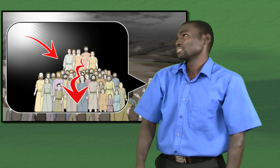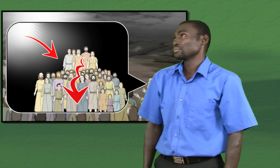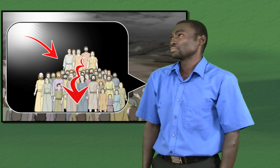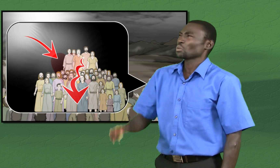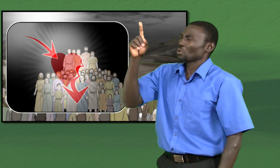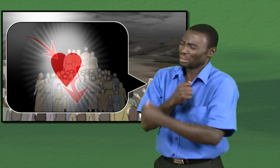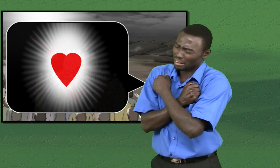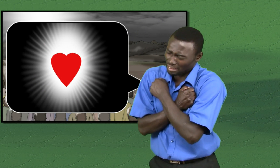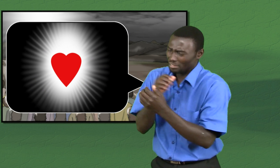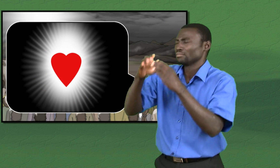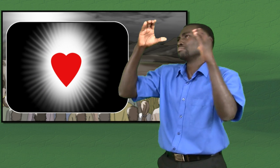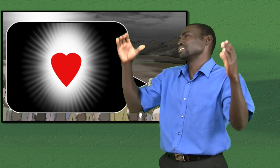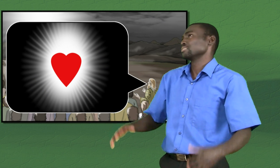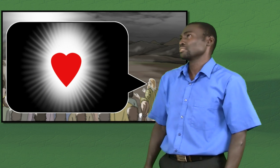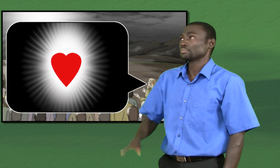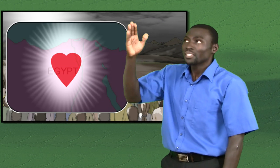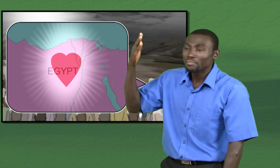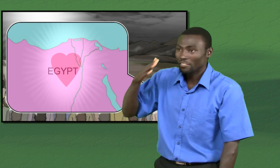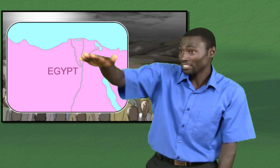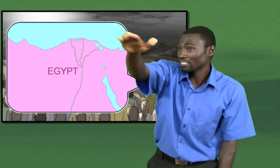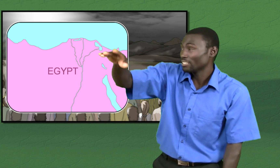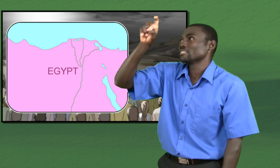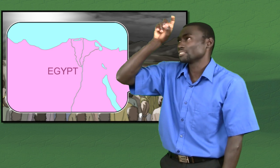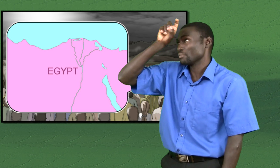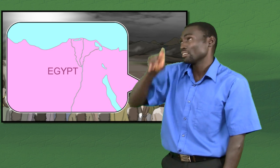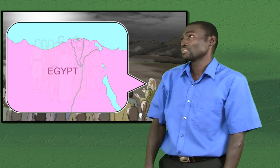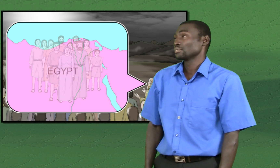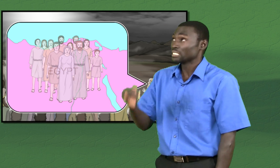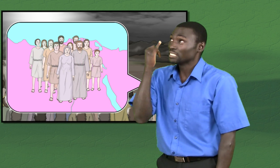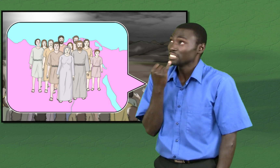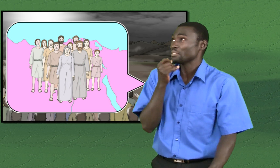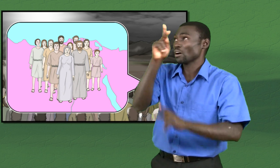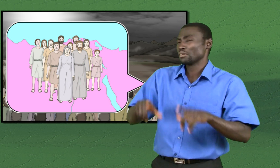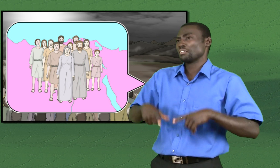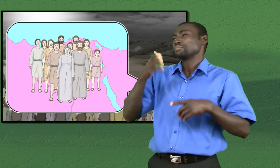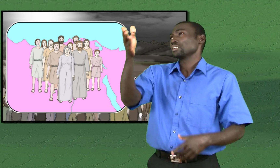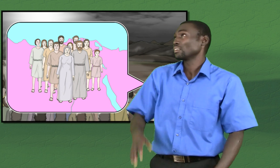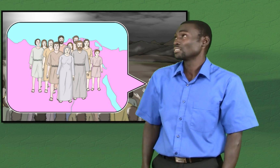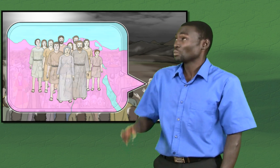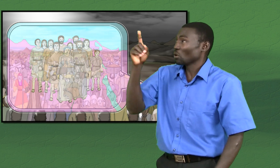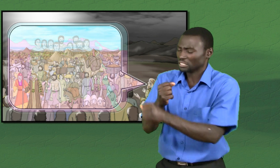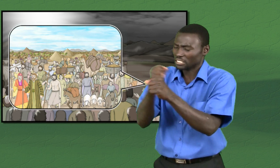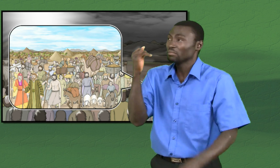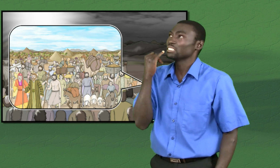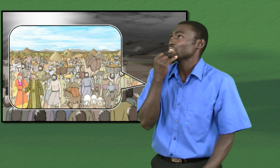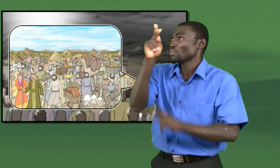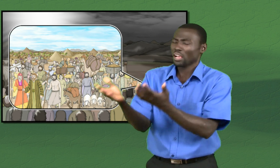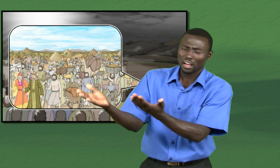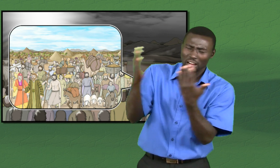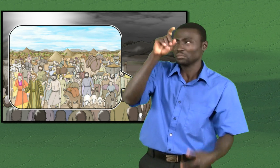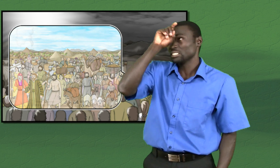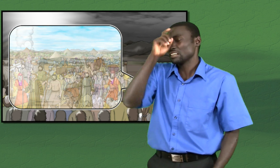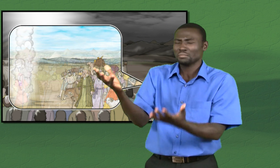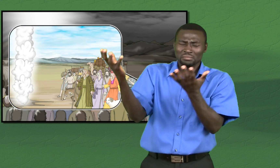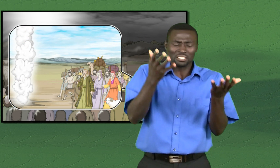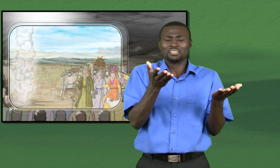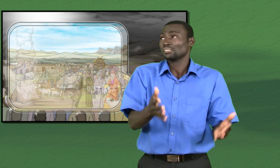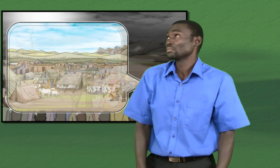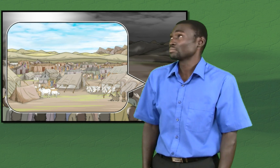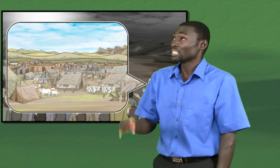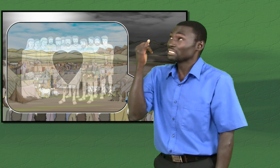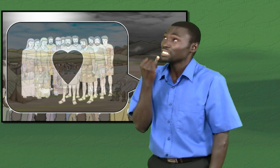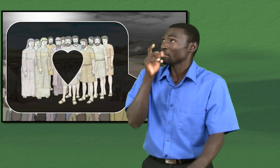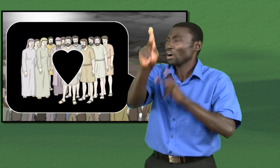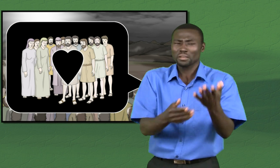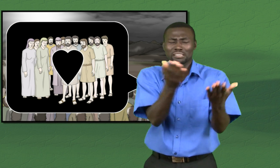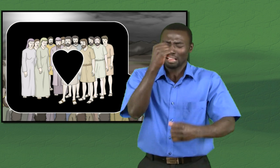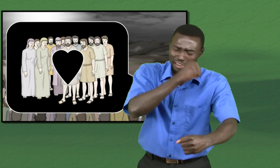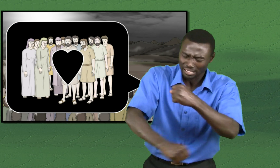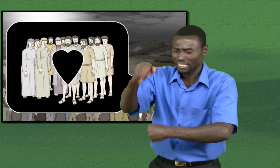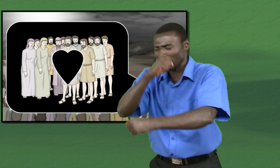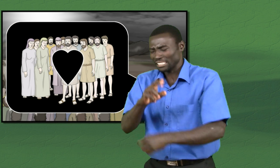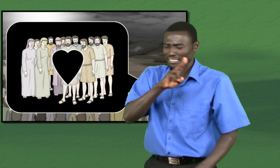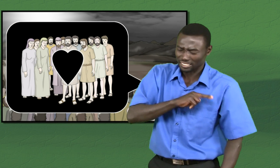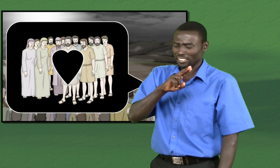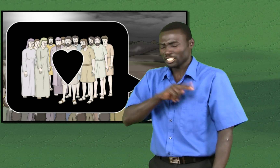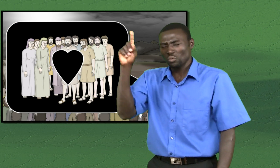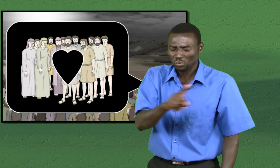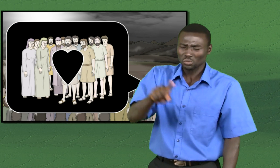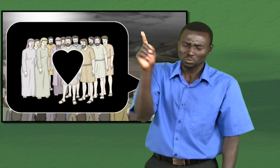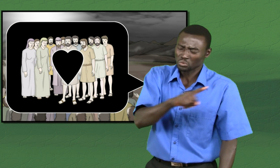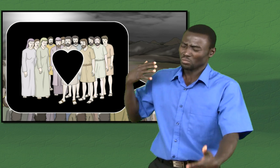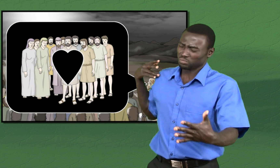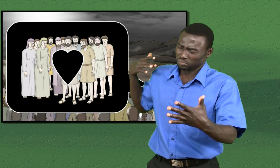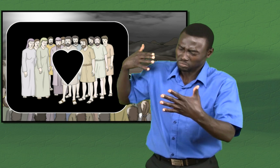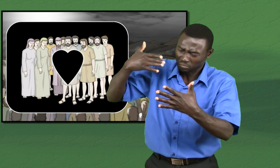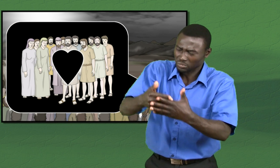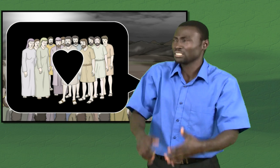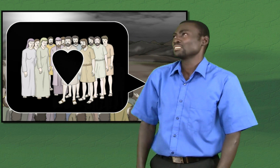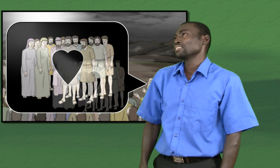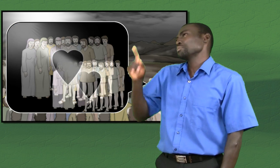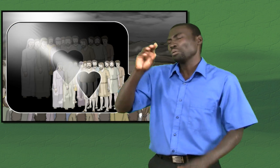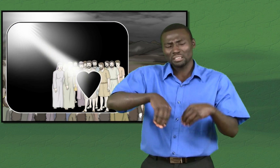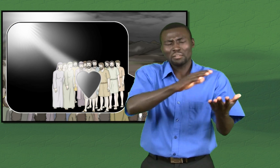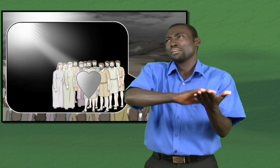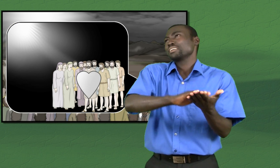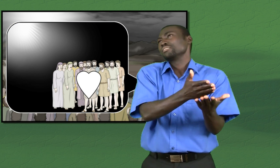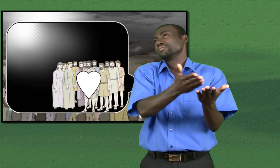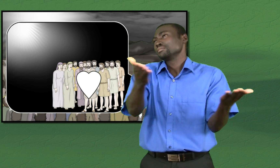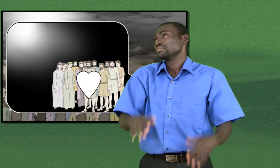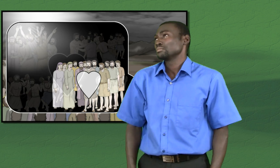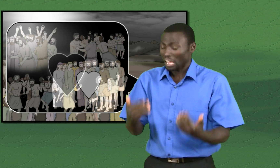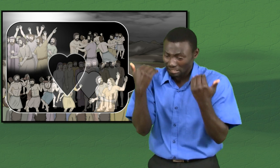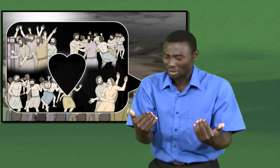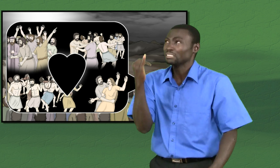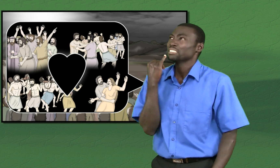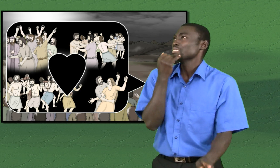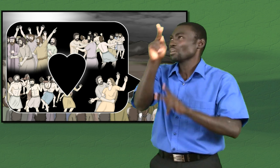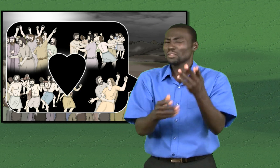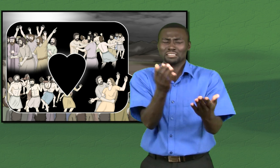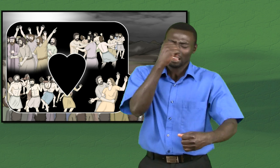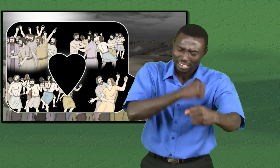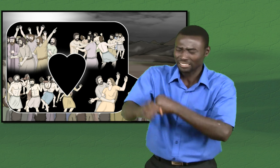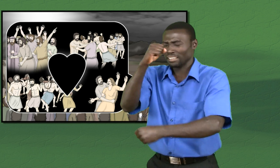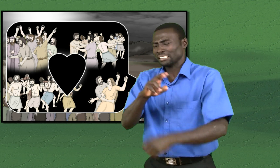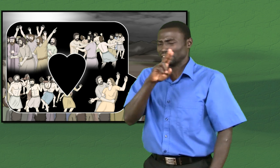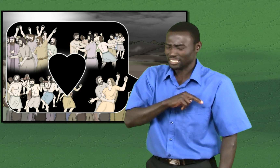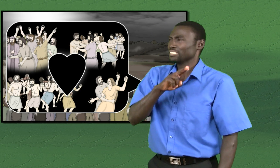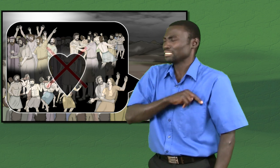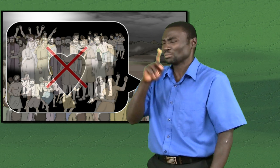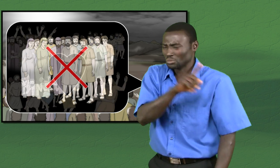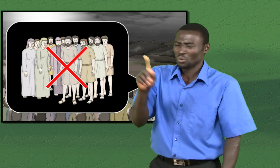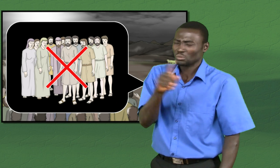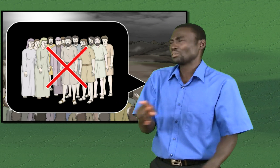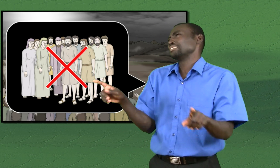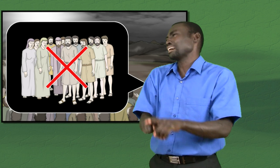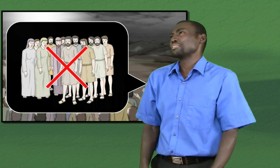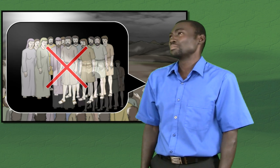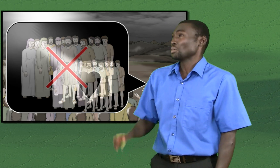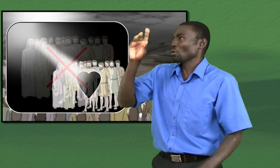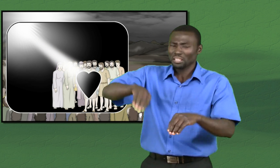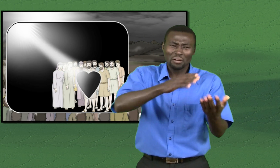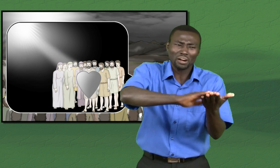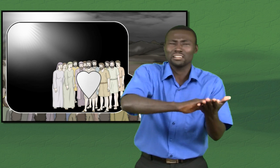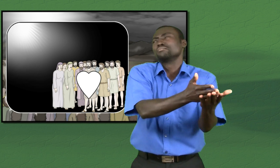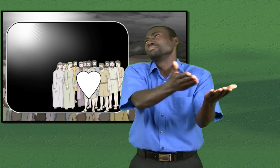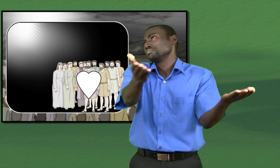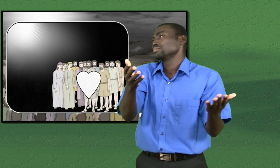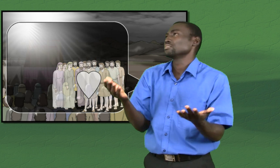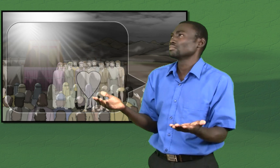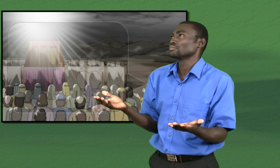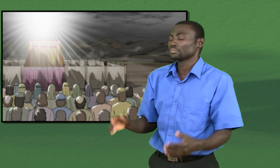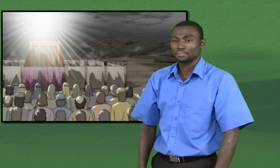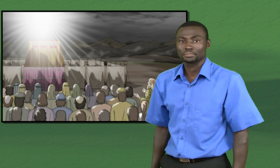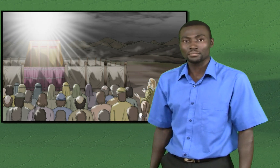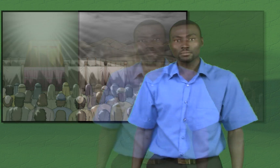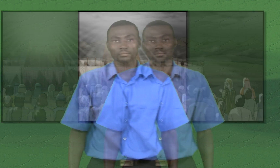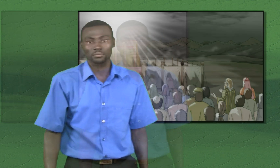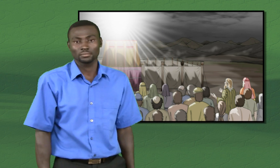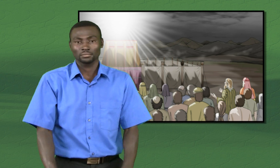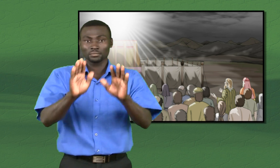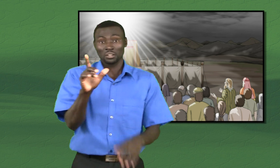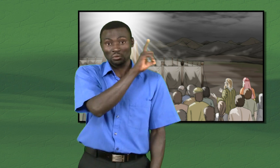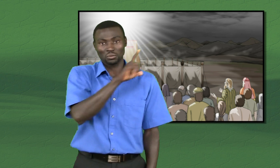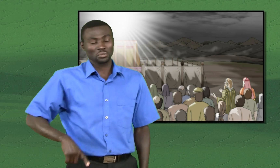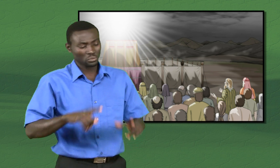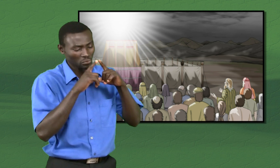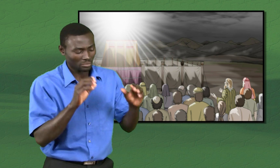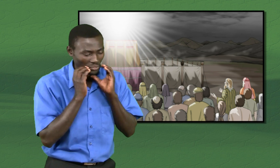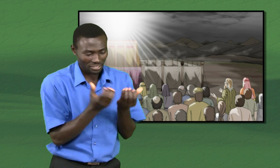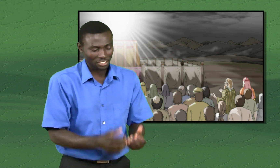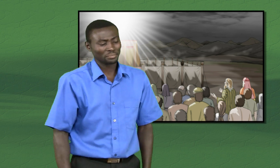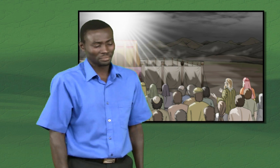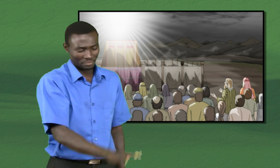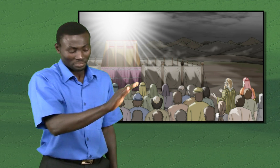Pardon, I pray, the iniquity of this people, in keeping with the greatness of Your loving devotion, just as You have forgiven them ever since they left Egypt.”